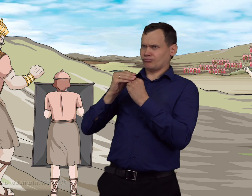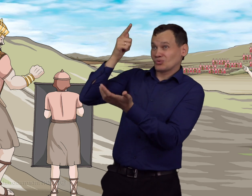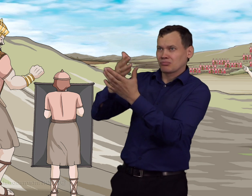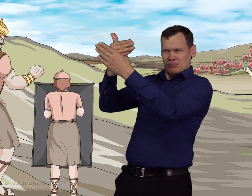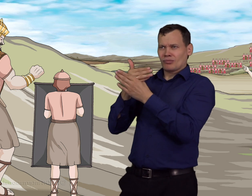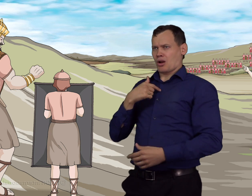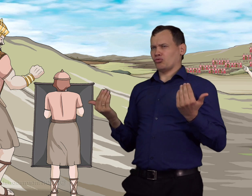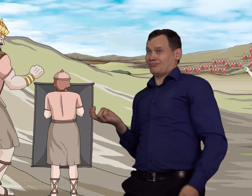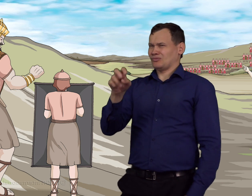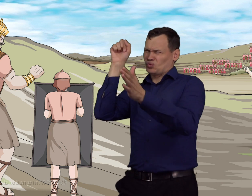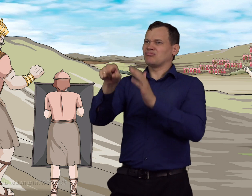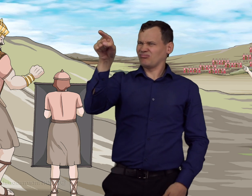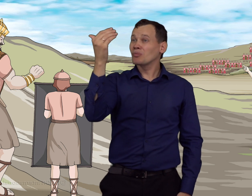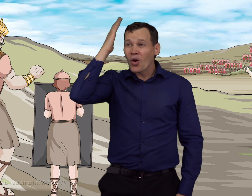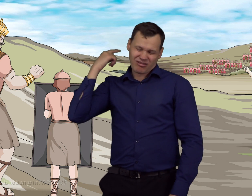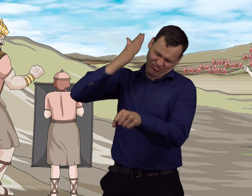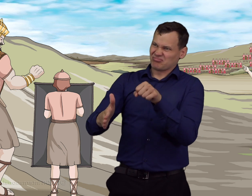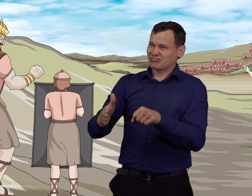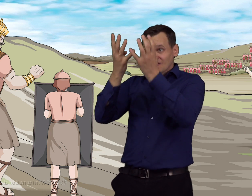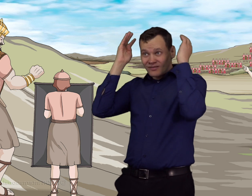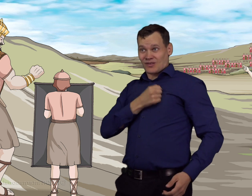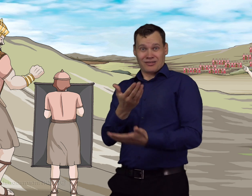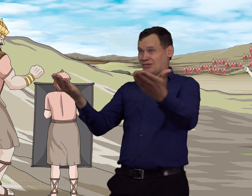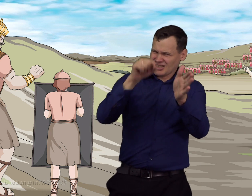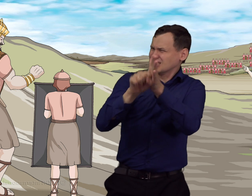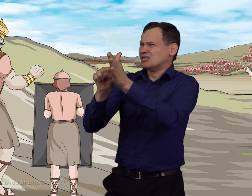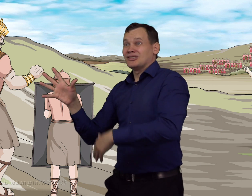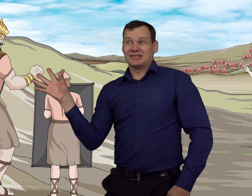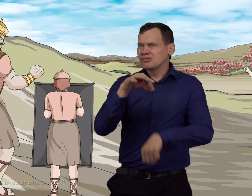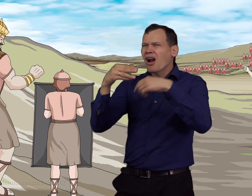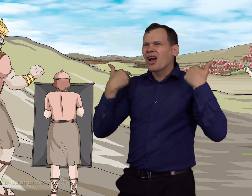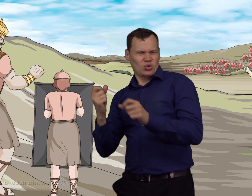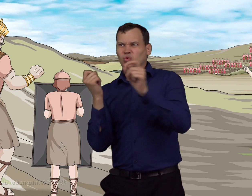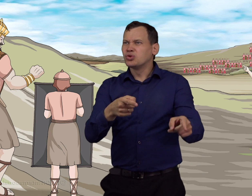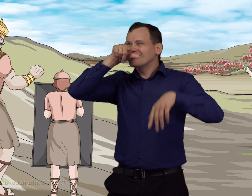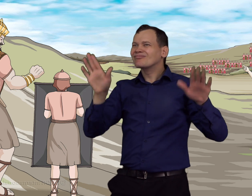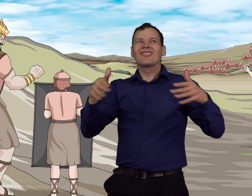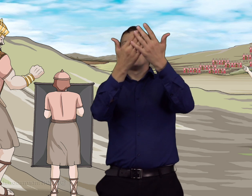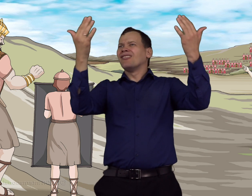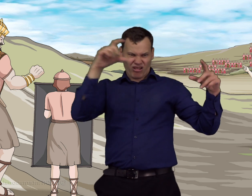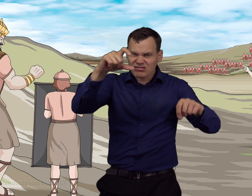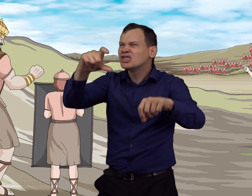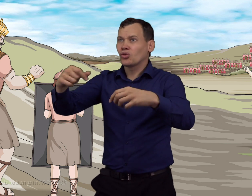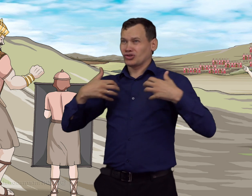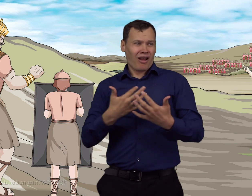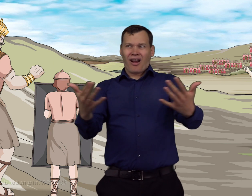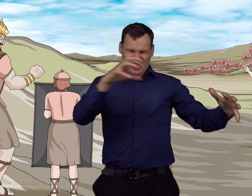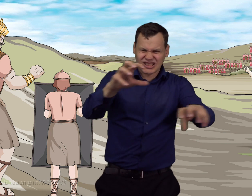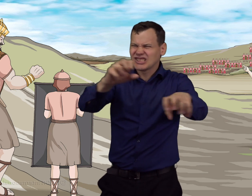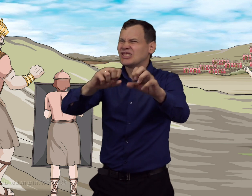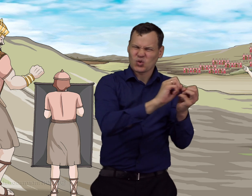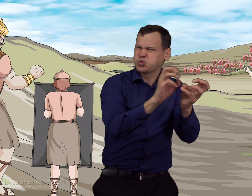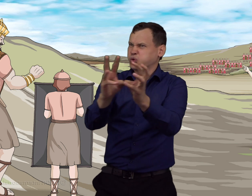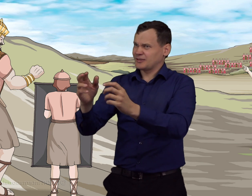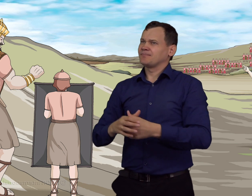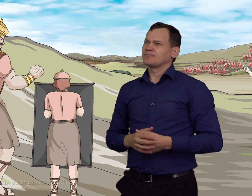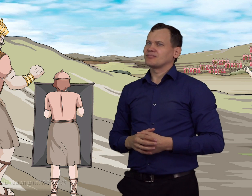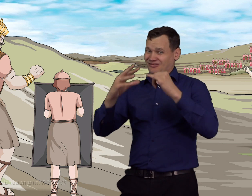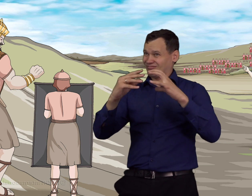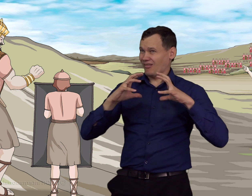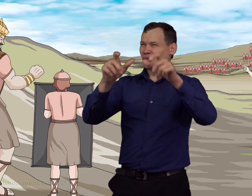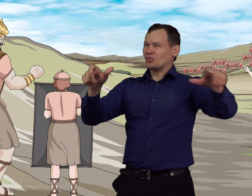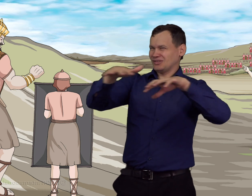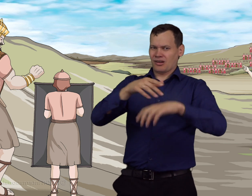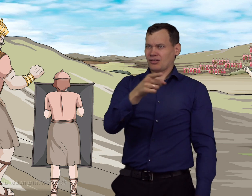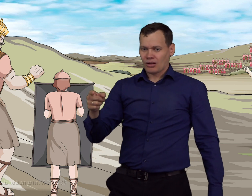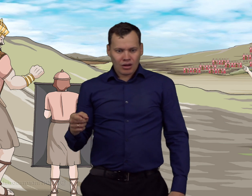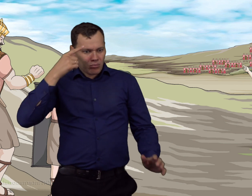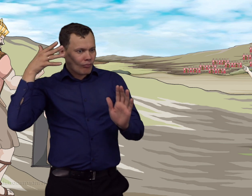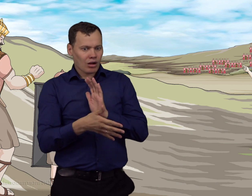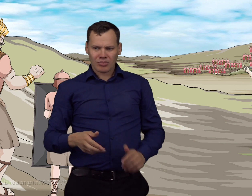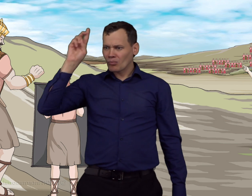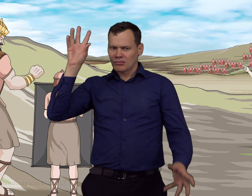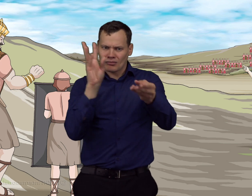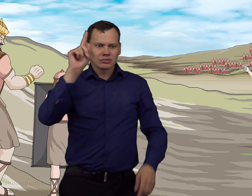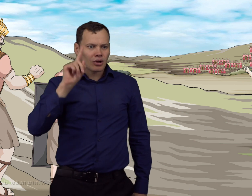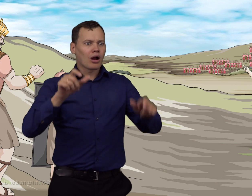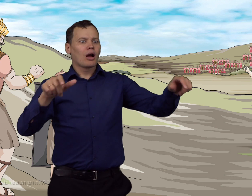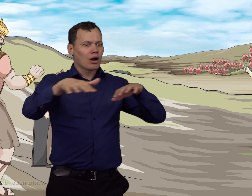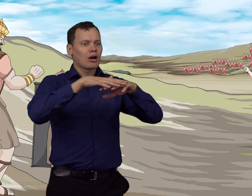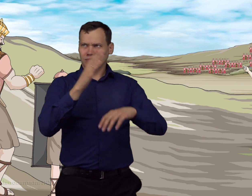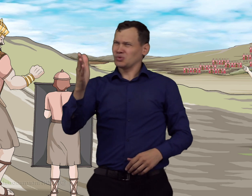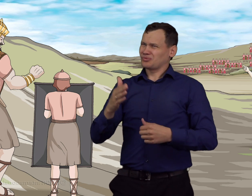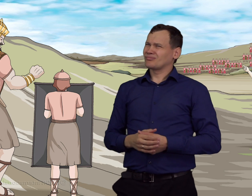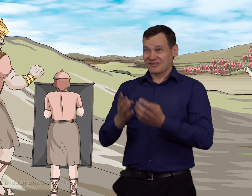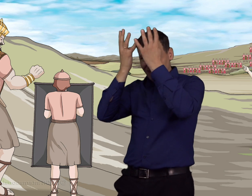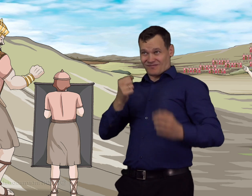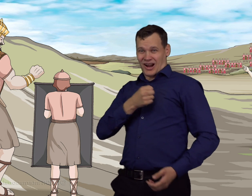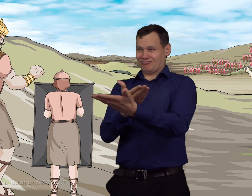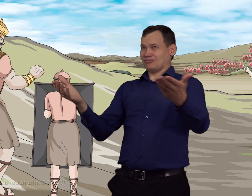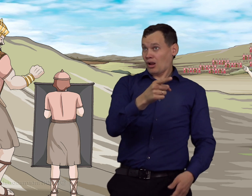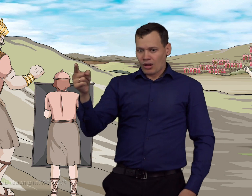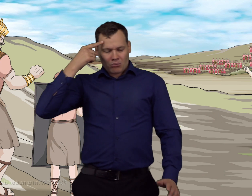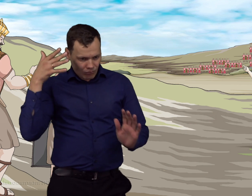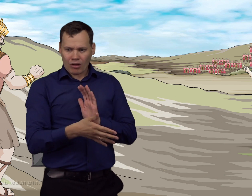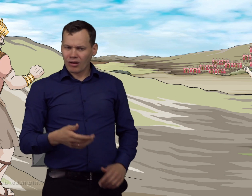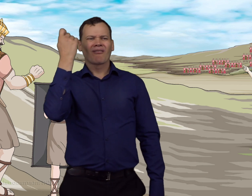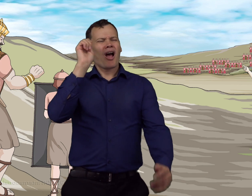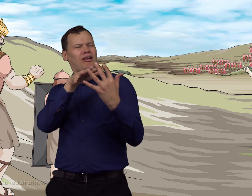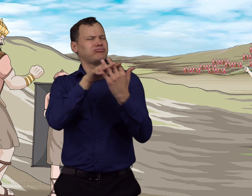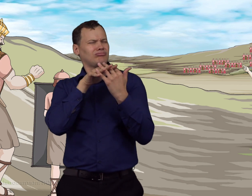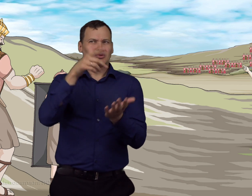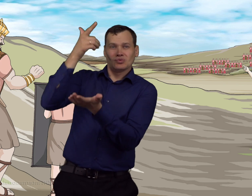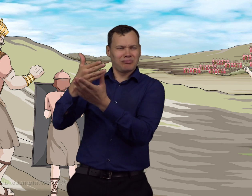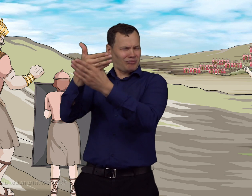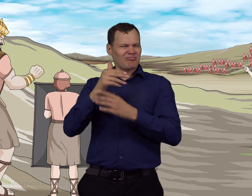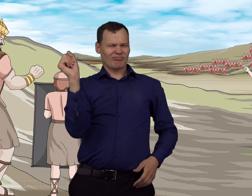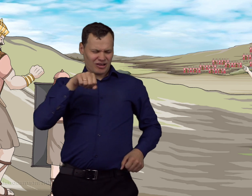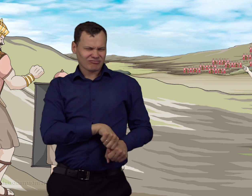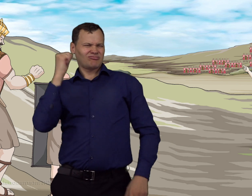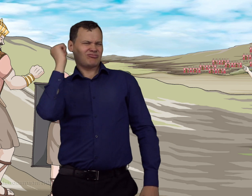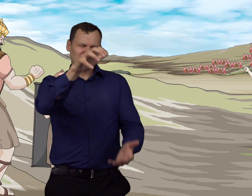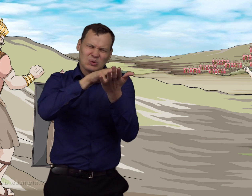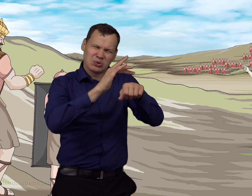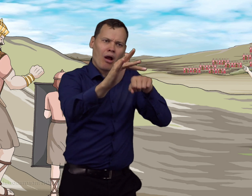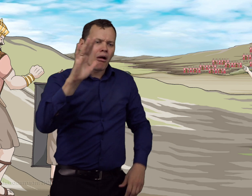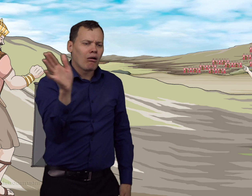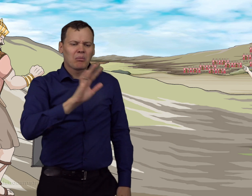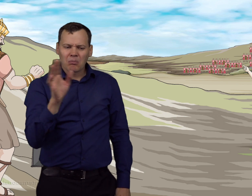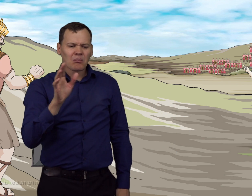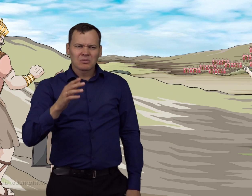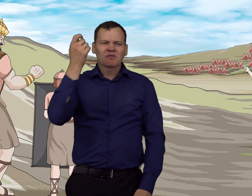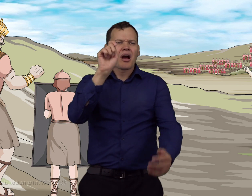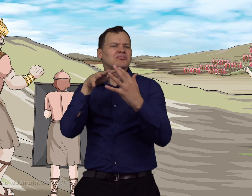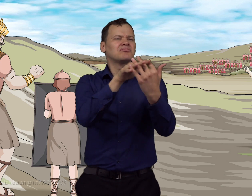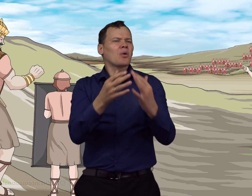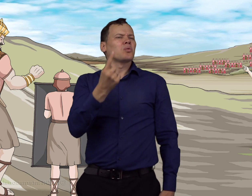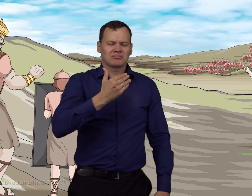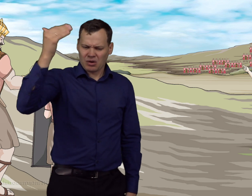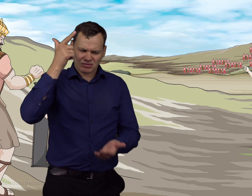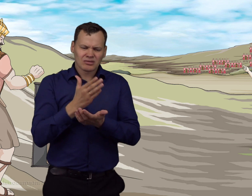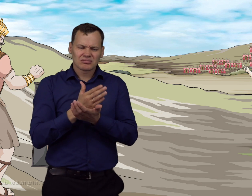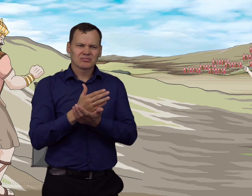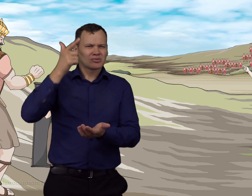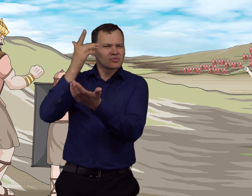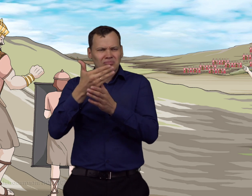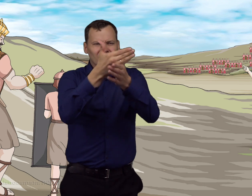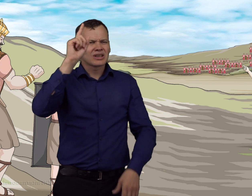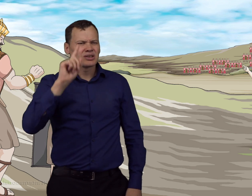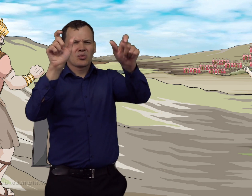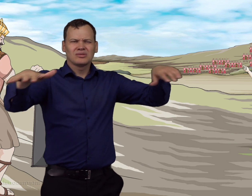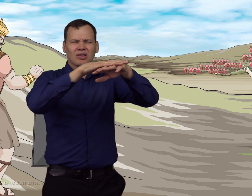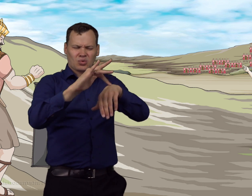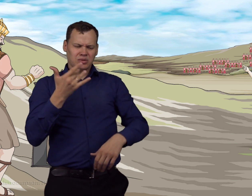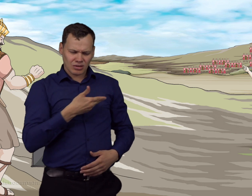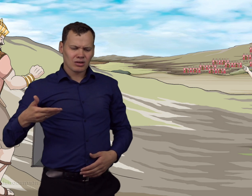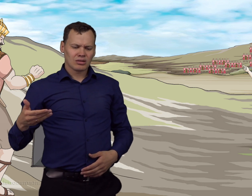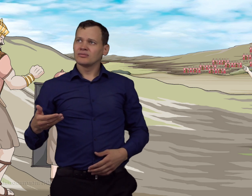This day the LORD will deliver you into my hand. This day I will strike you down, cut off your head, and give the carcasses of the Philistines to the birds of the air and the creatures of the earth. Then the whole world will know that there is a God in Israel. And all those assembled here will know that it is not by sword or spear that the LORD saves;